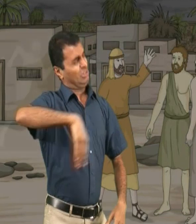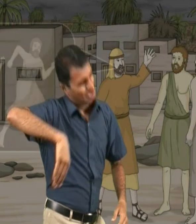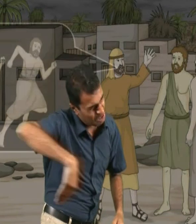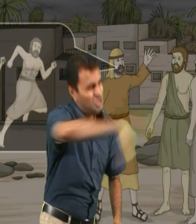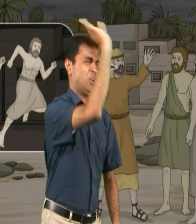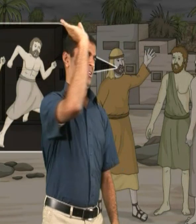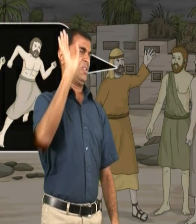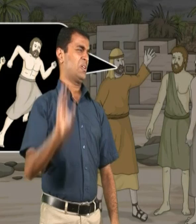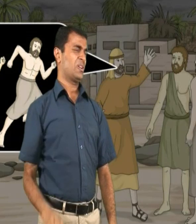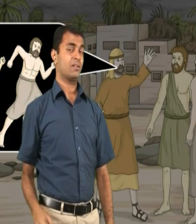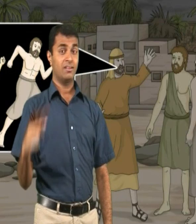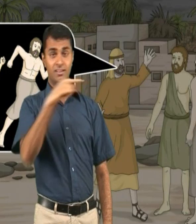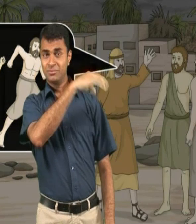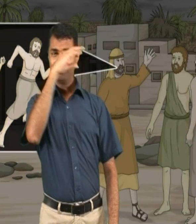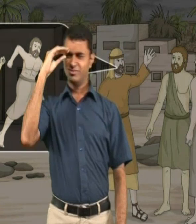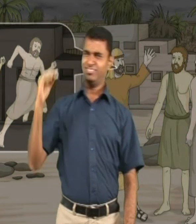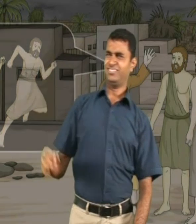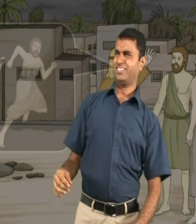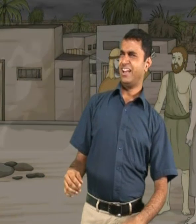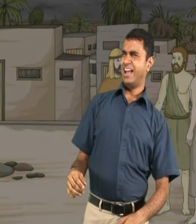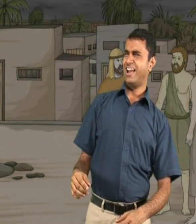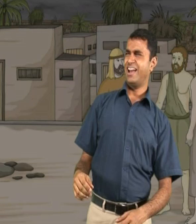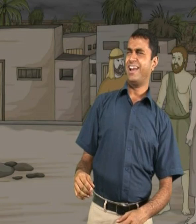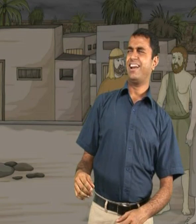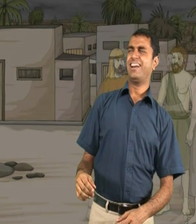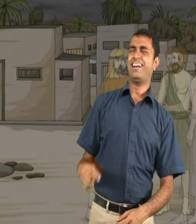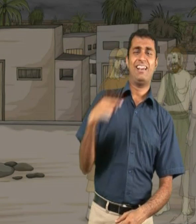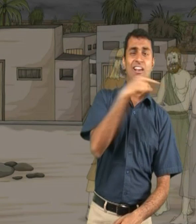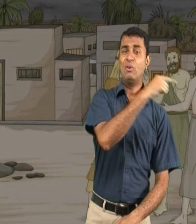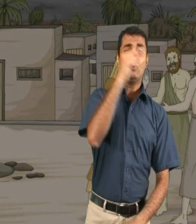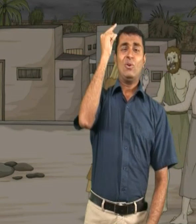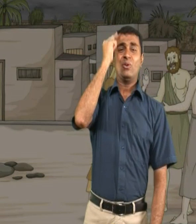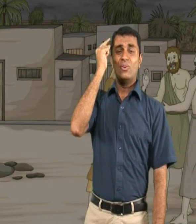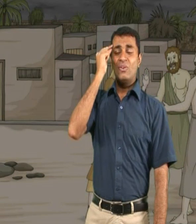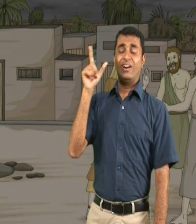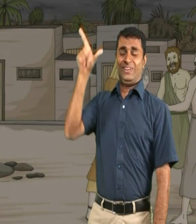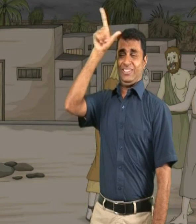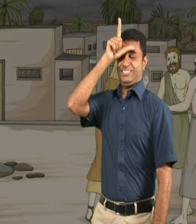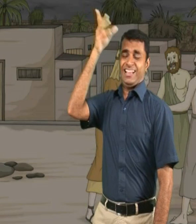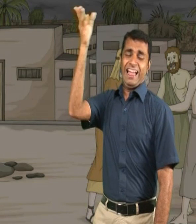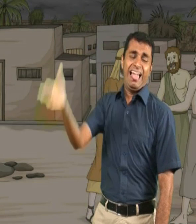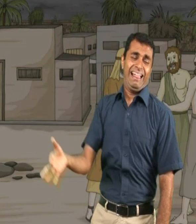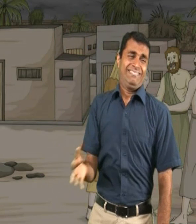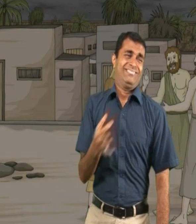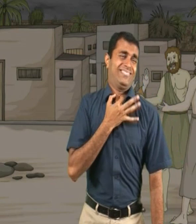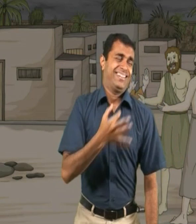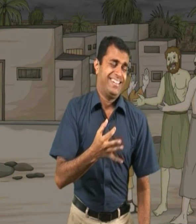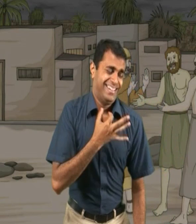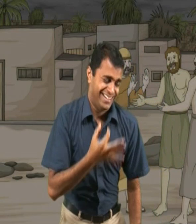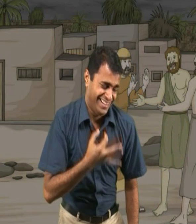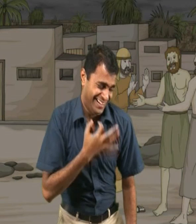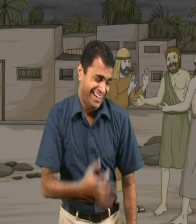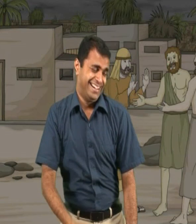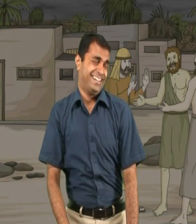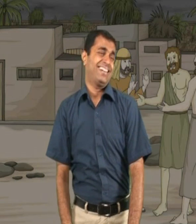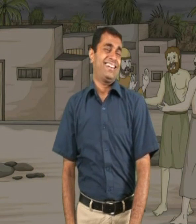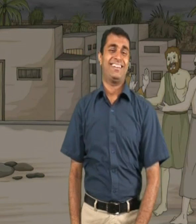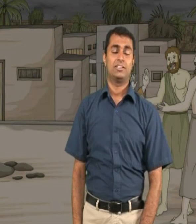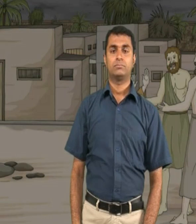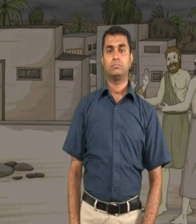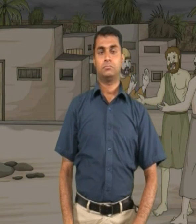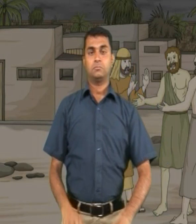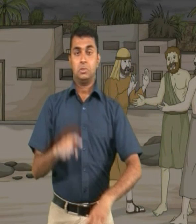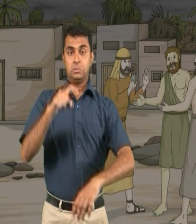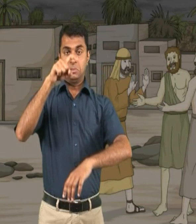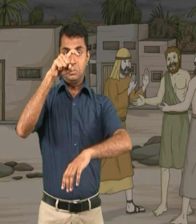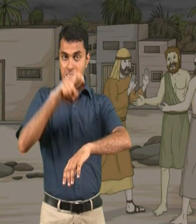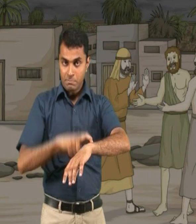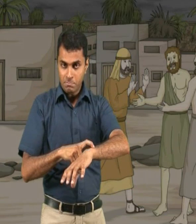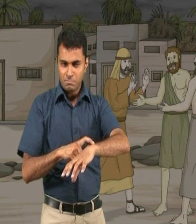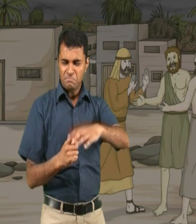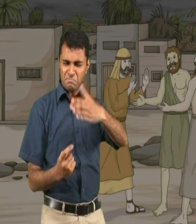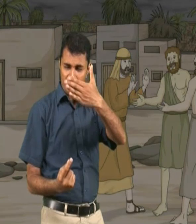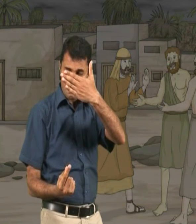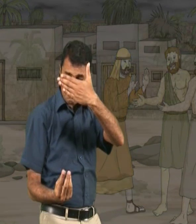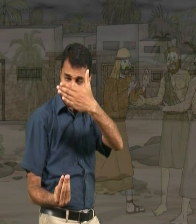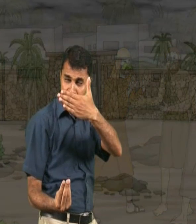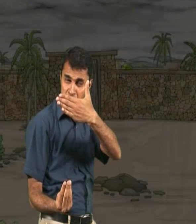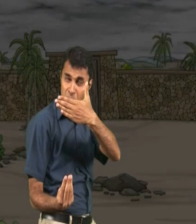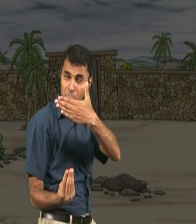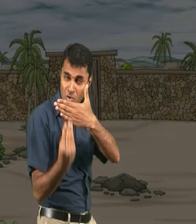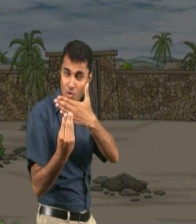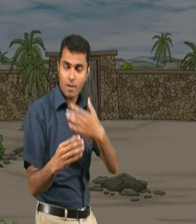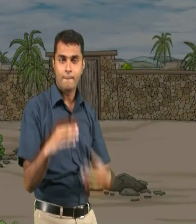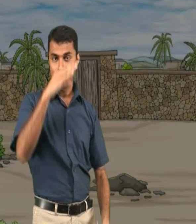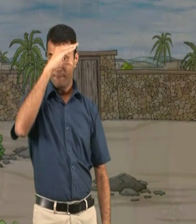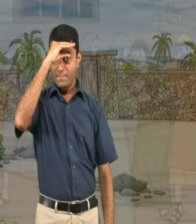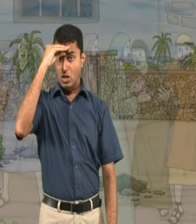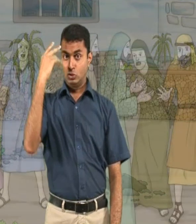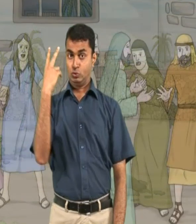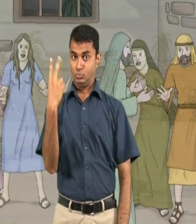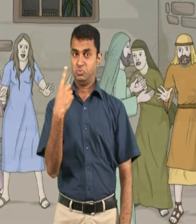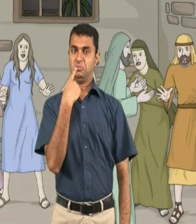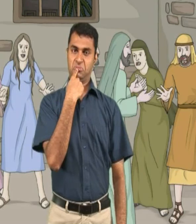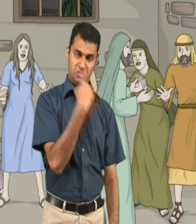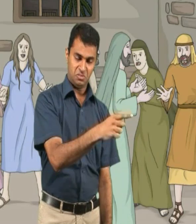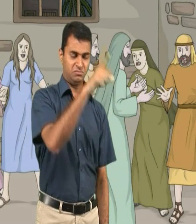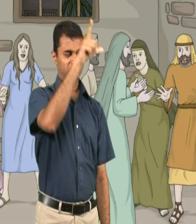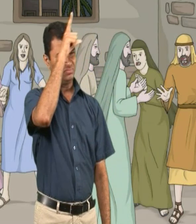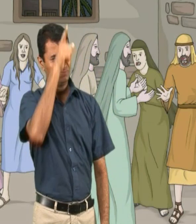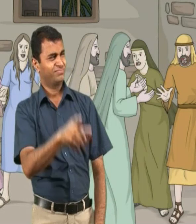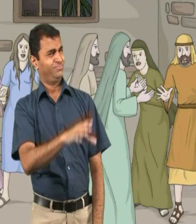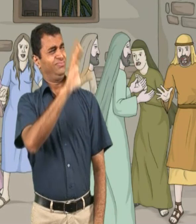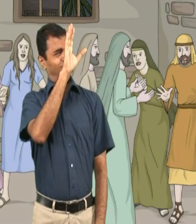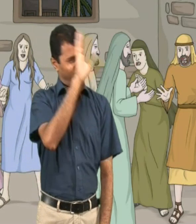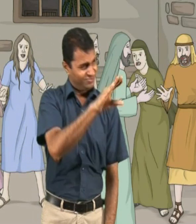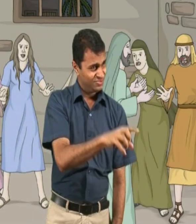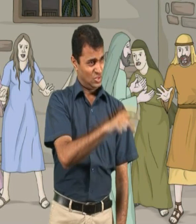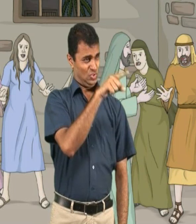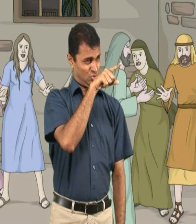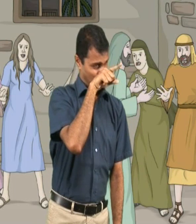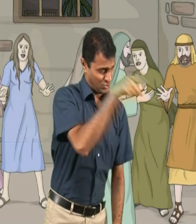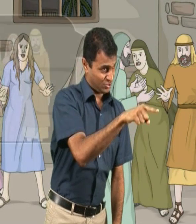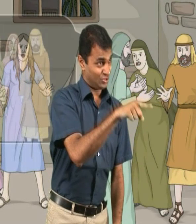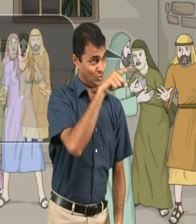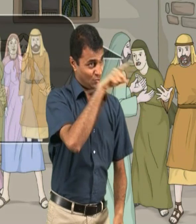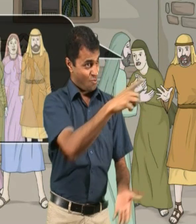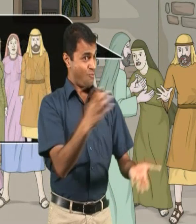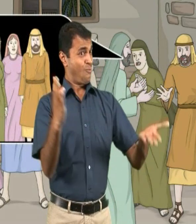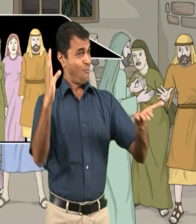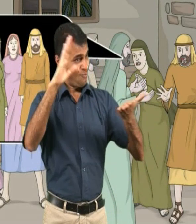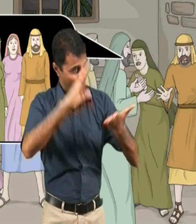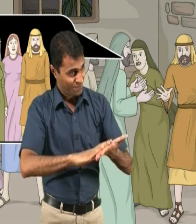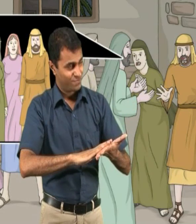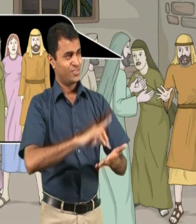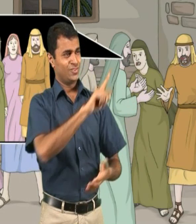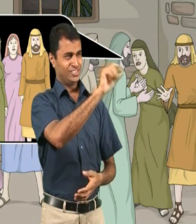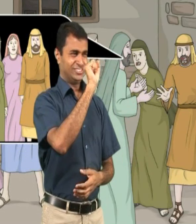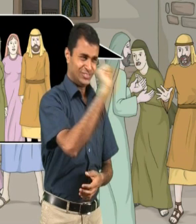But his sons-in-law thought he was joking. At daybreak the angels hurried Lot along, saying, “Get up!